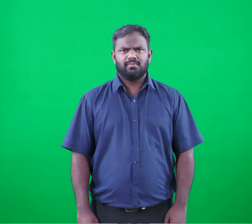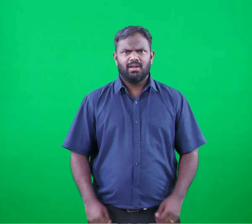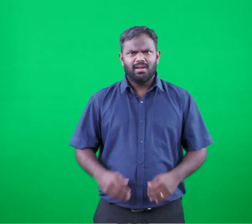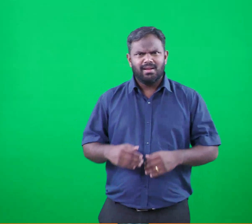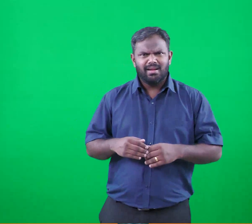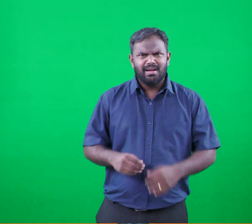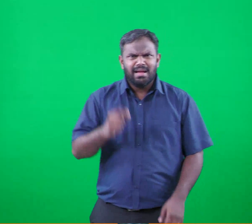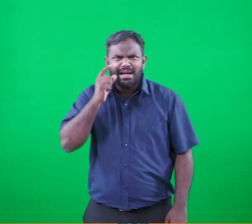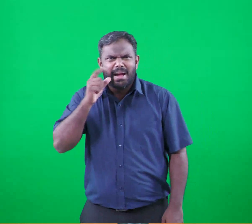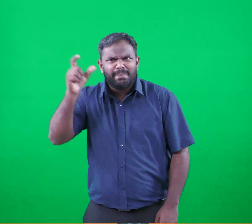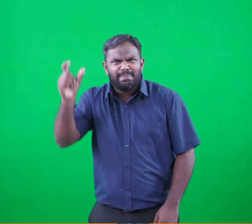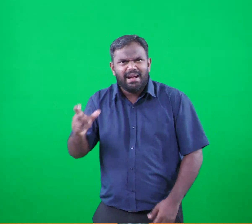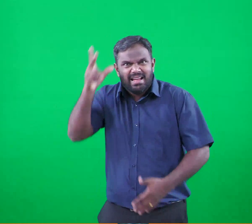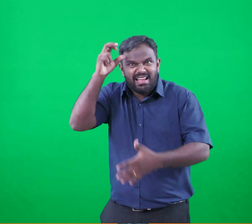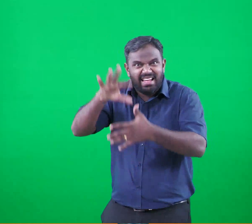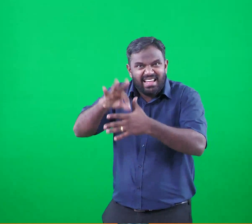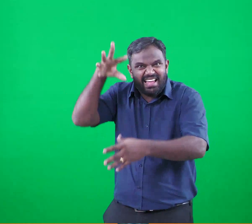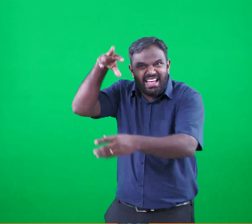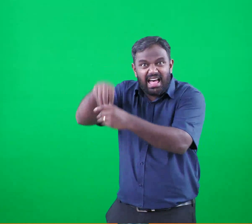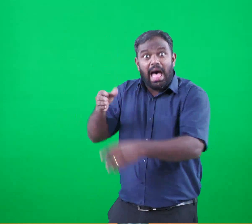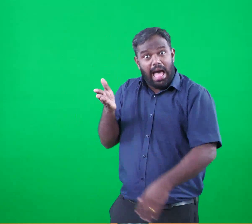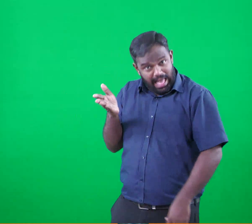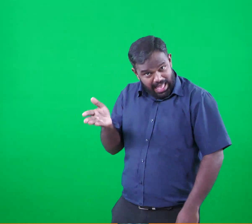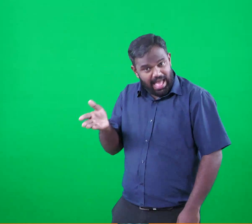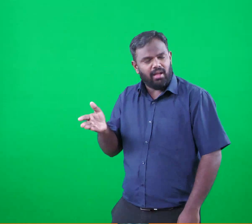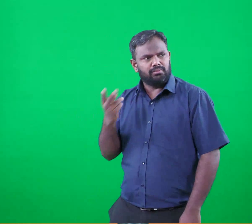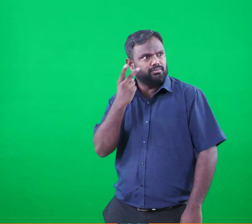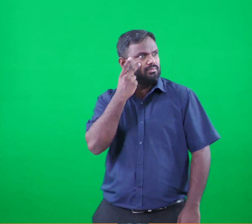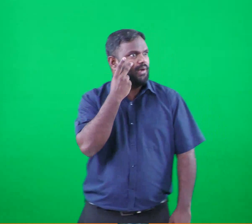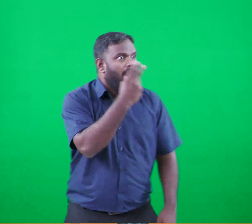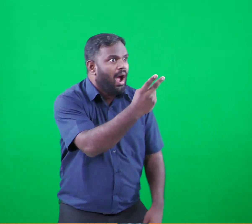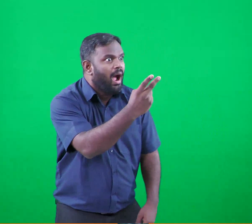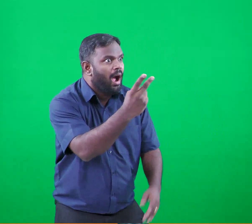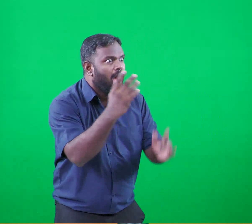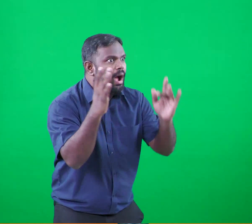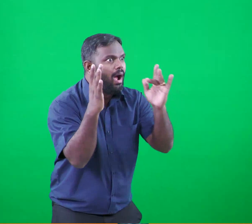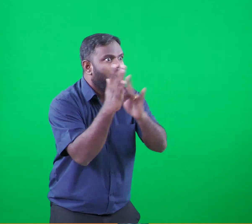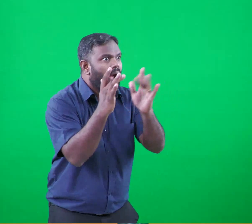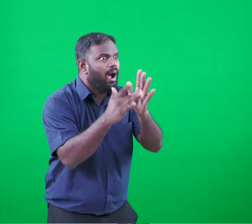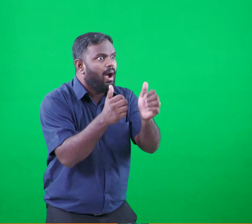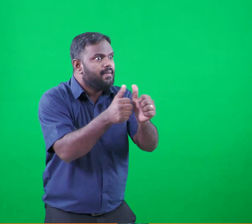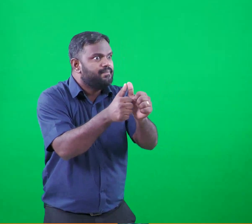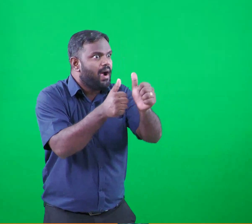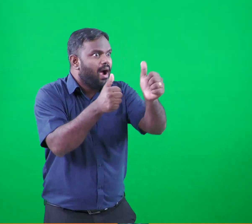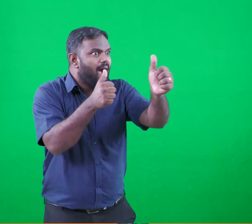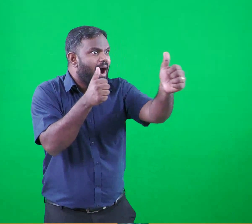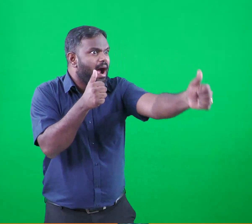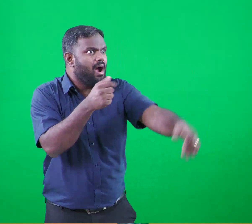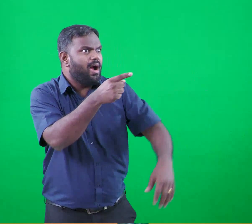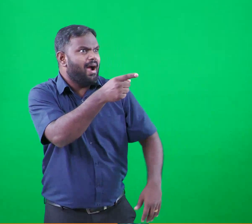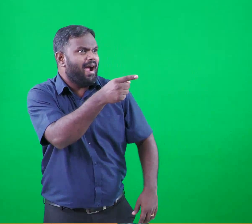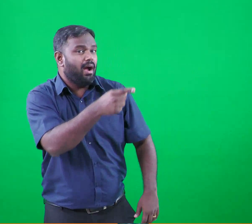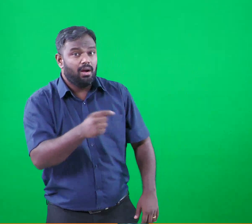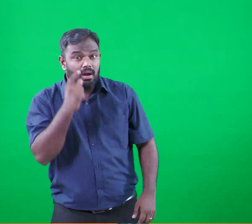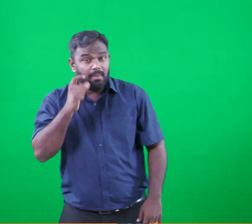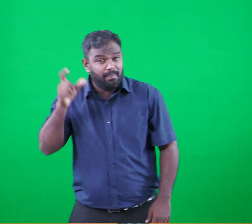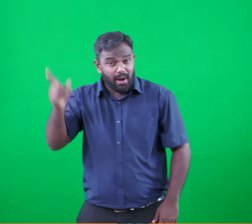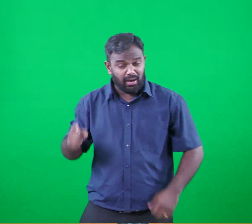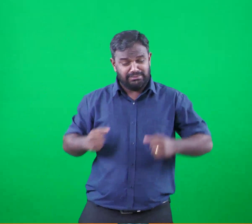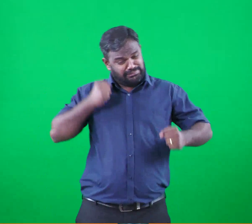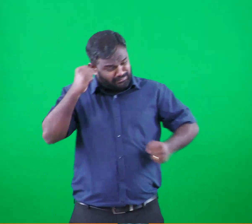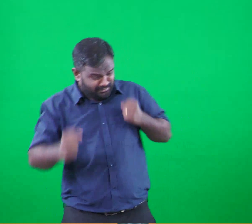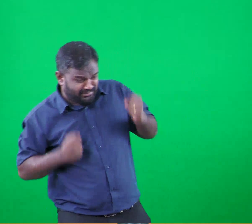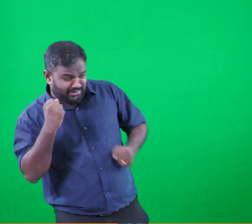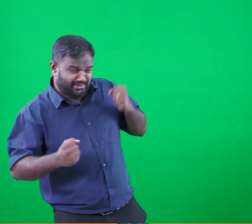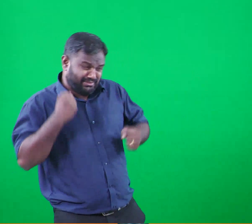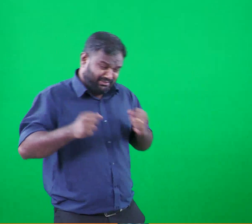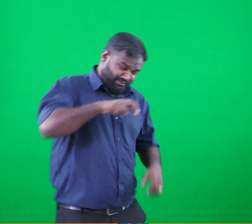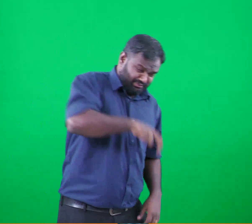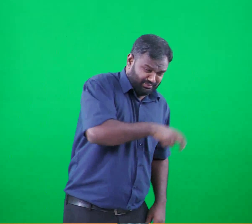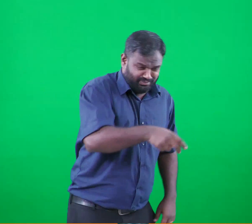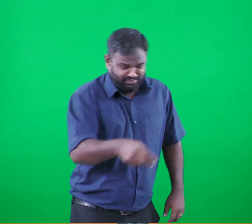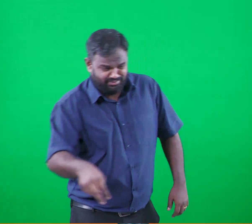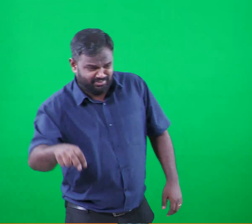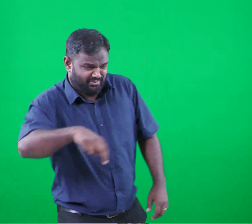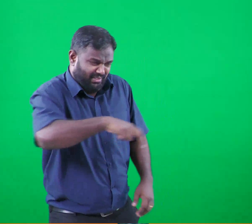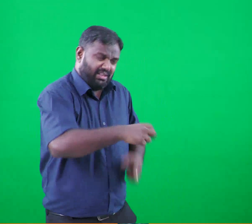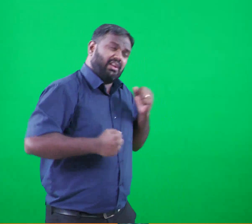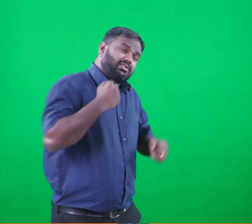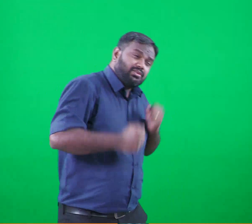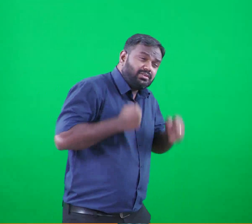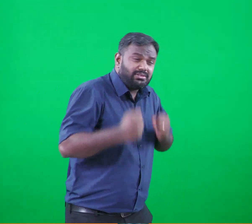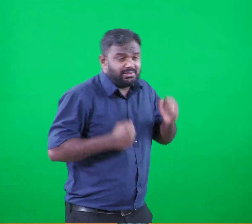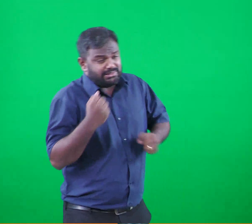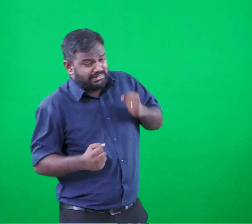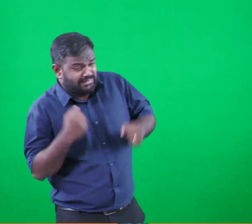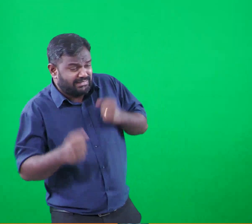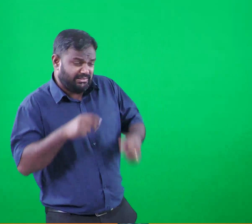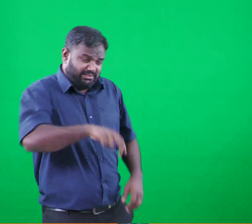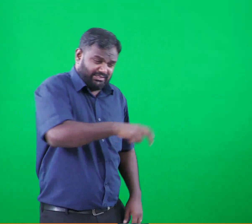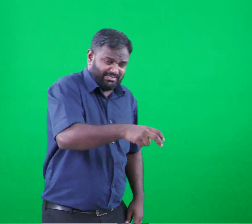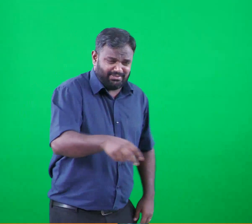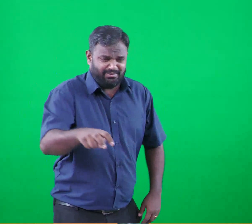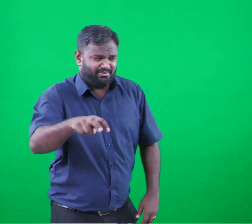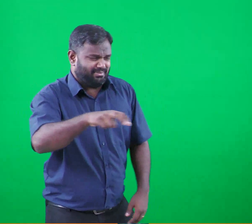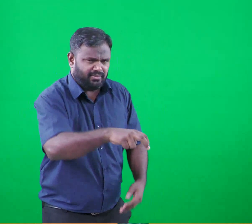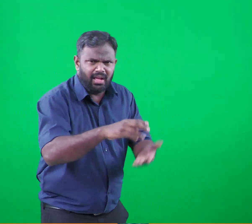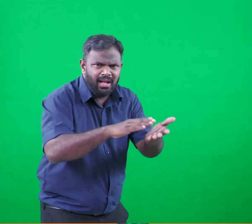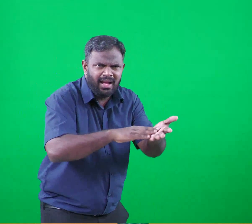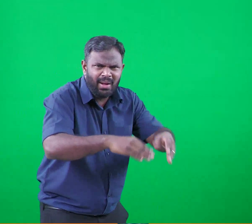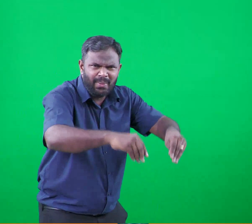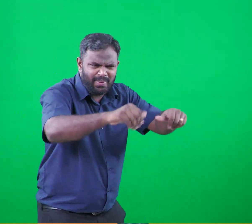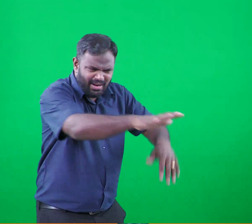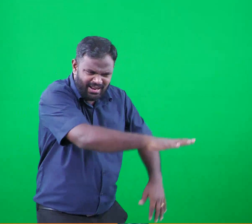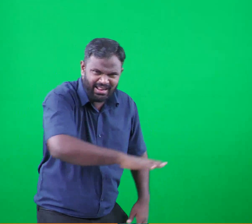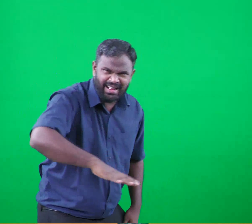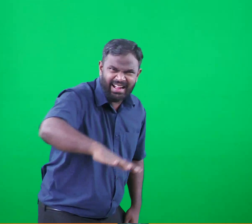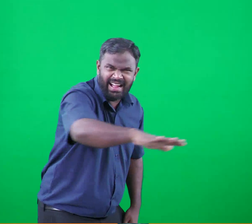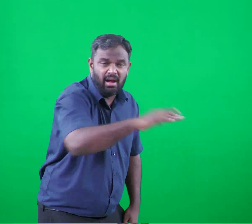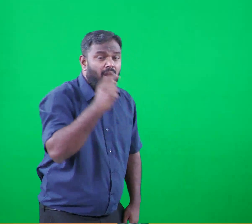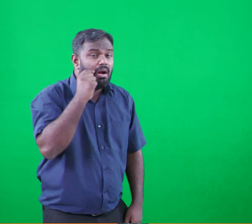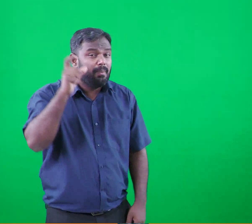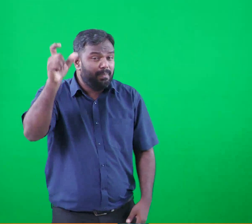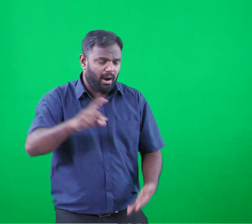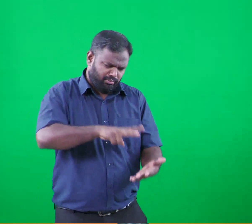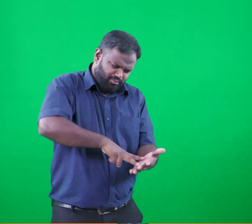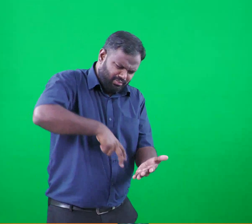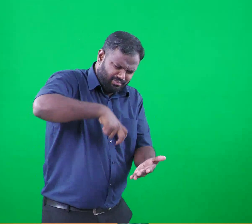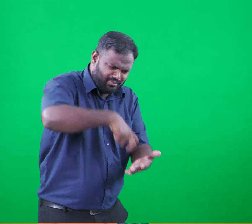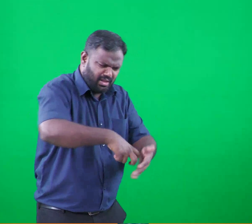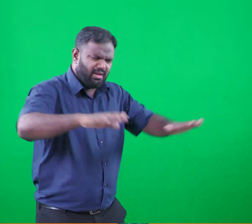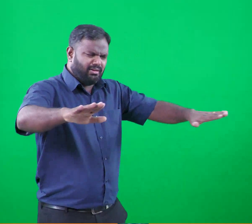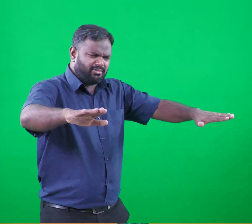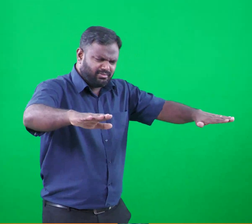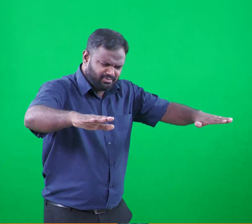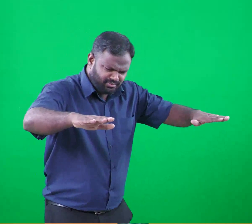When the man saw Jesus from a distance, he ran and fell on his knees before Him.